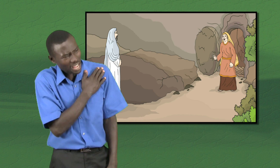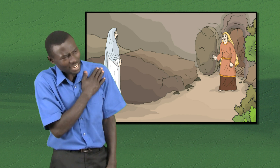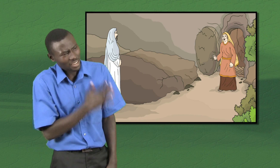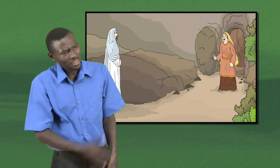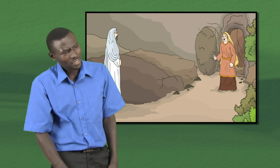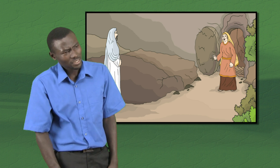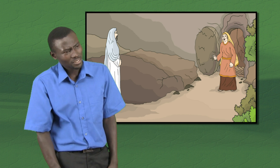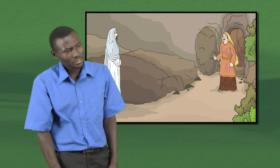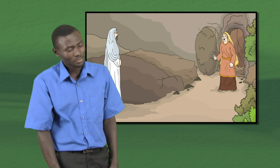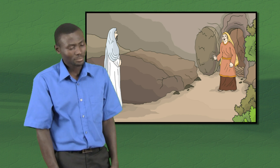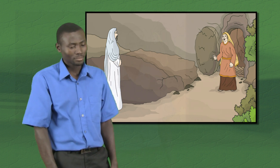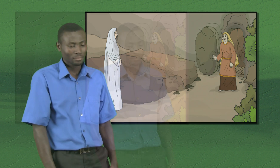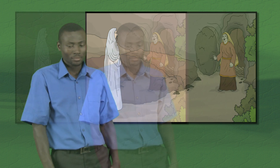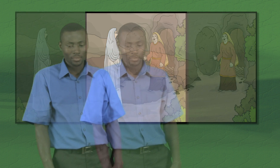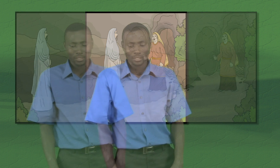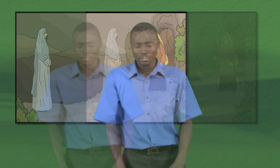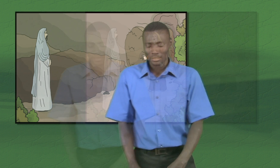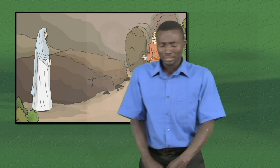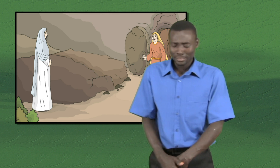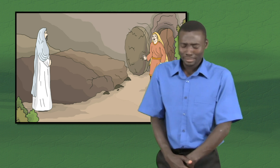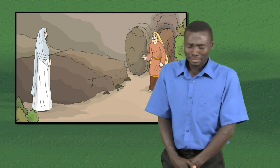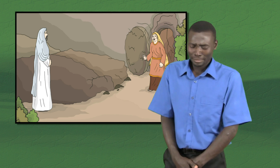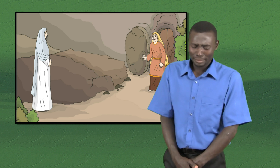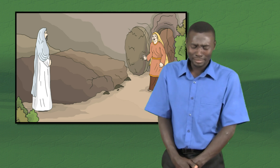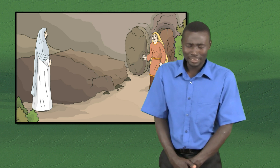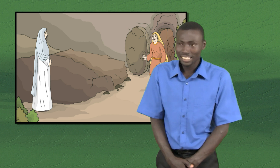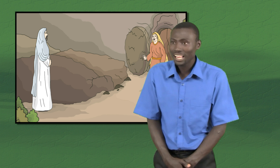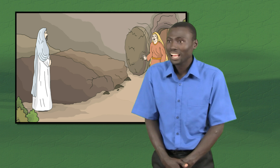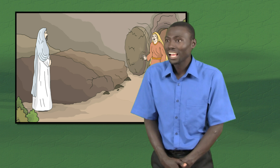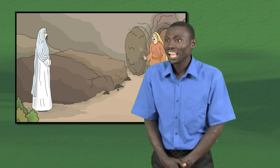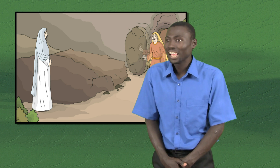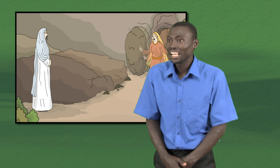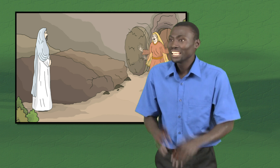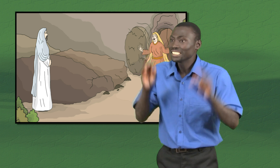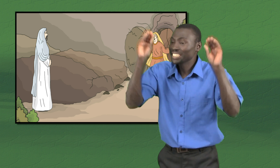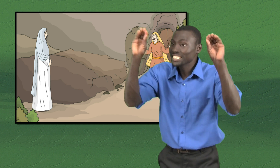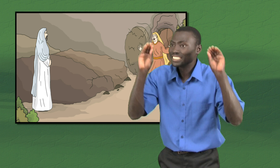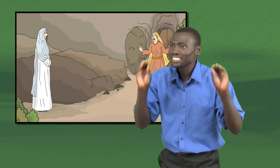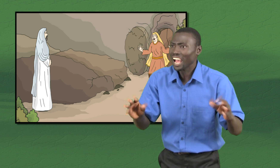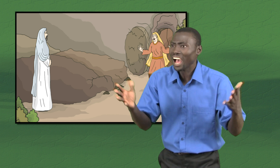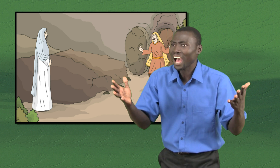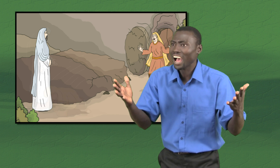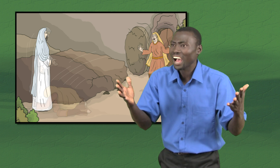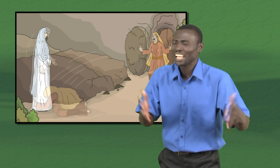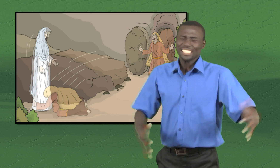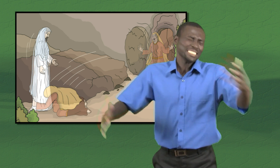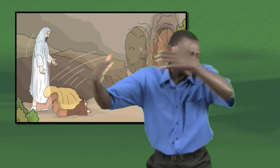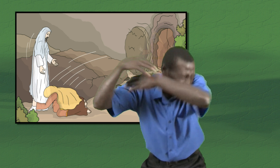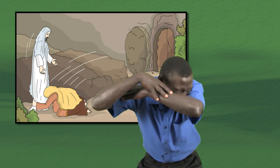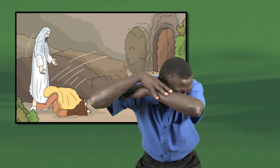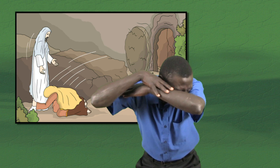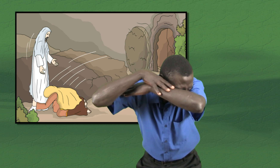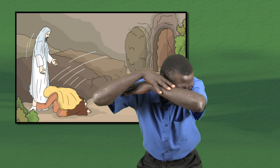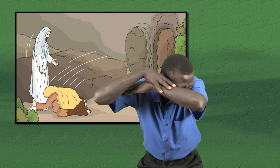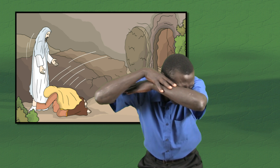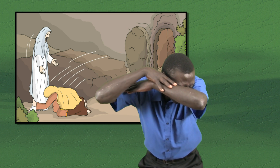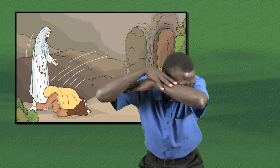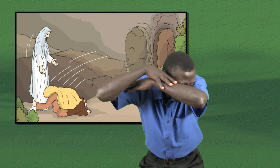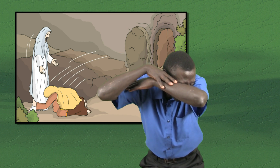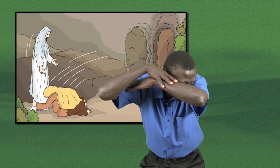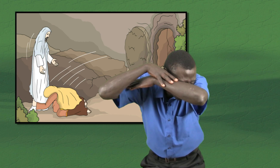Jesus said to her, “Mary.”